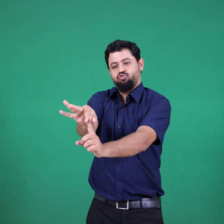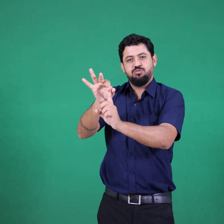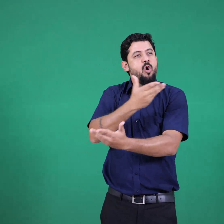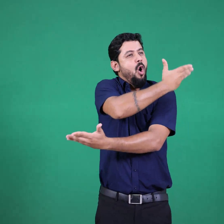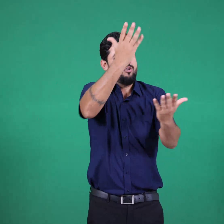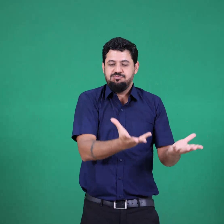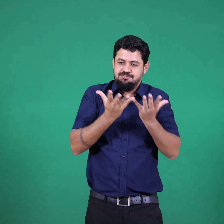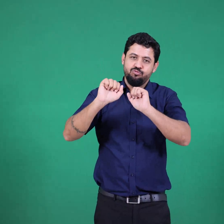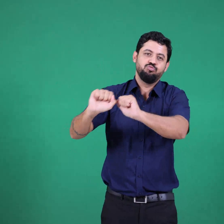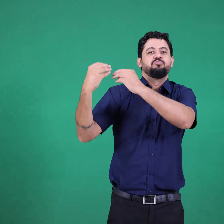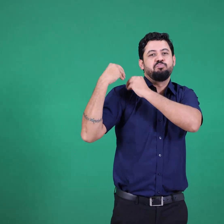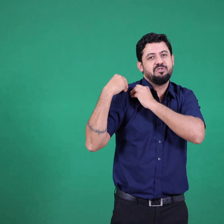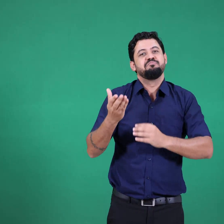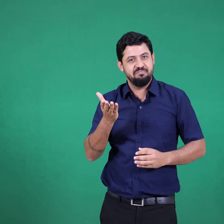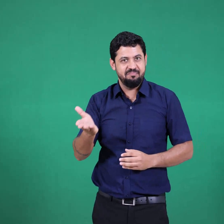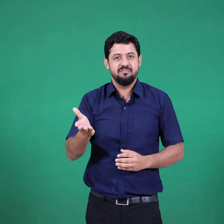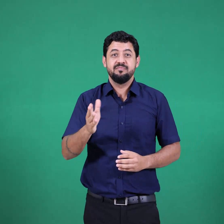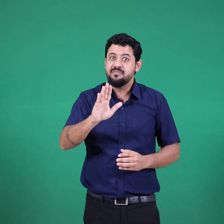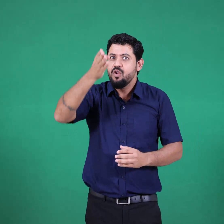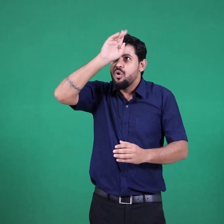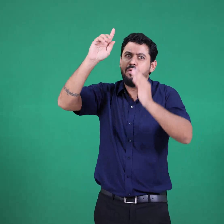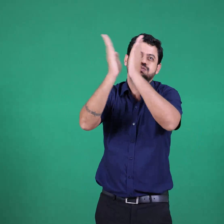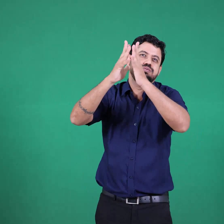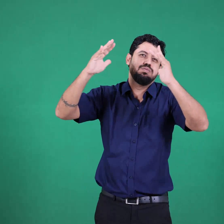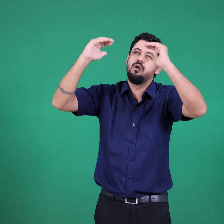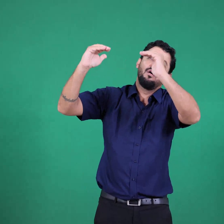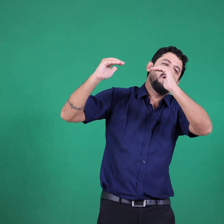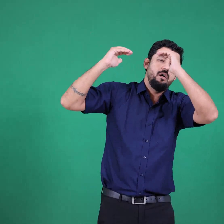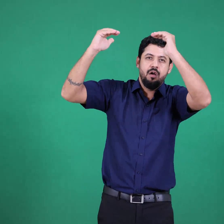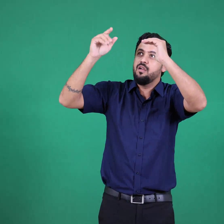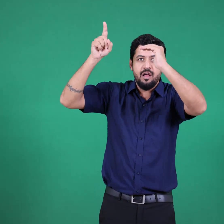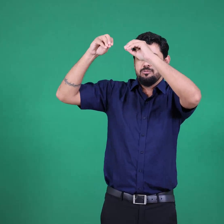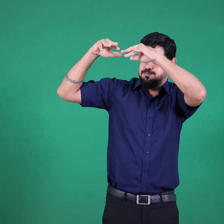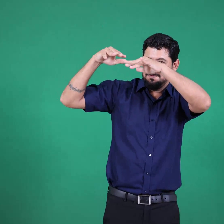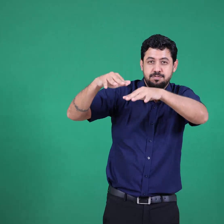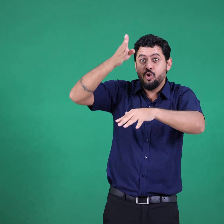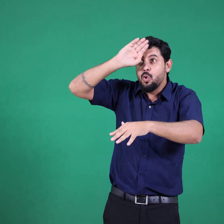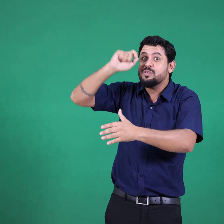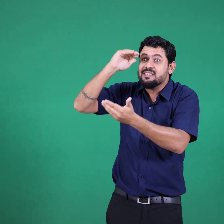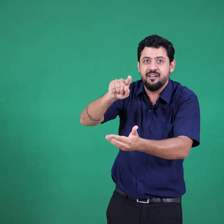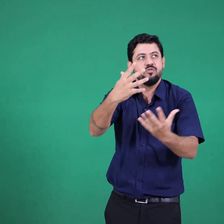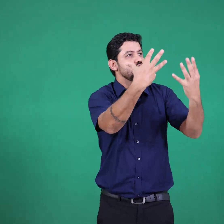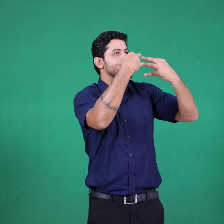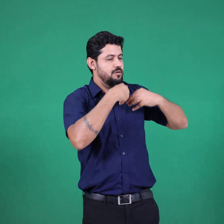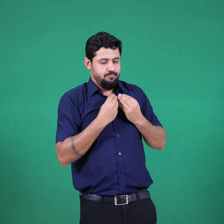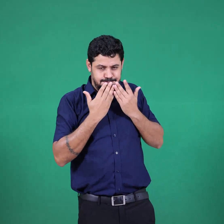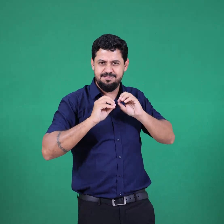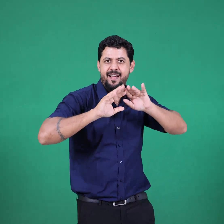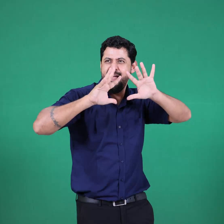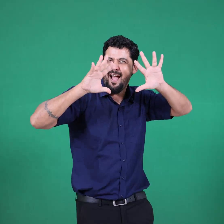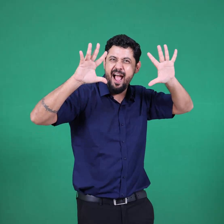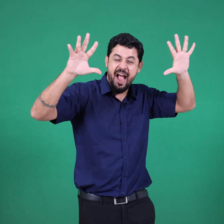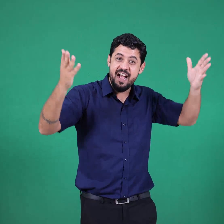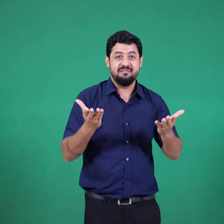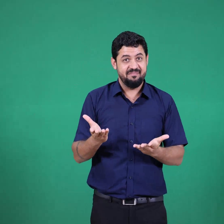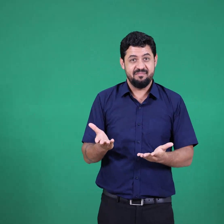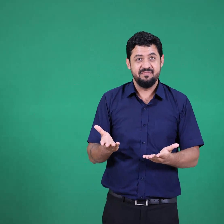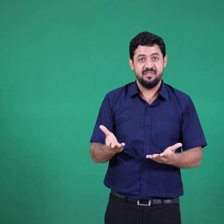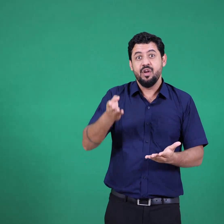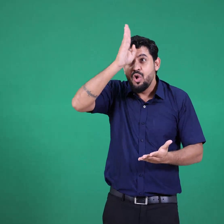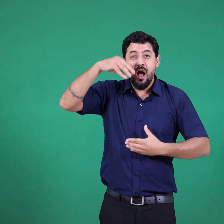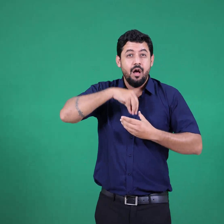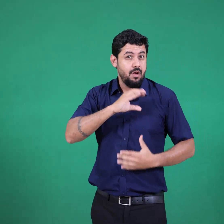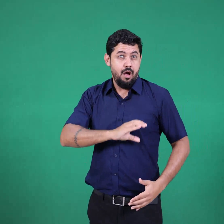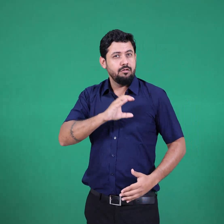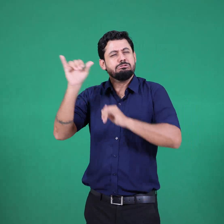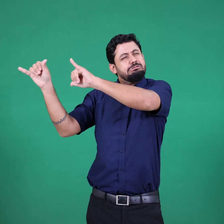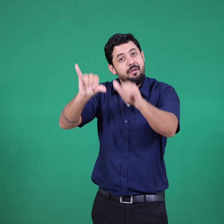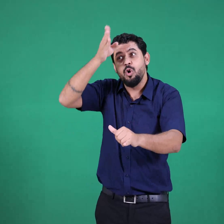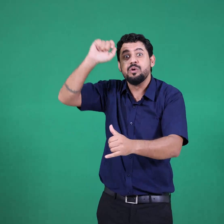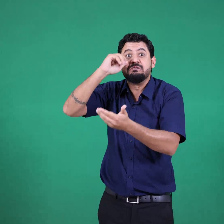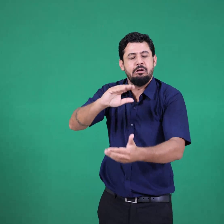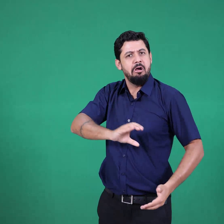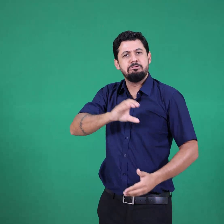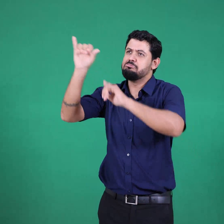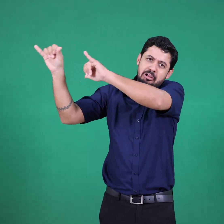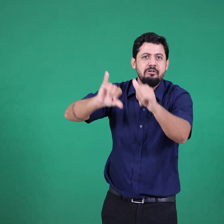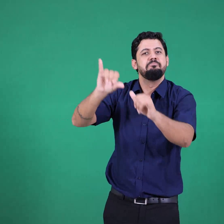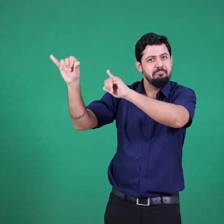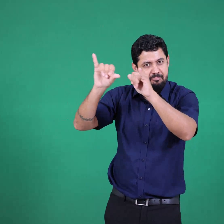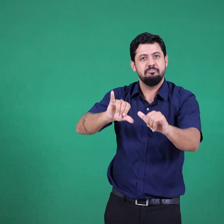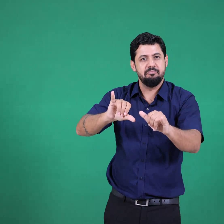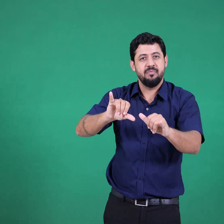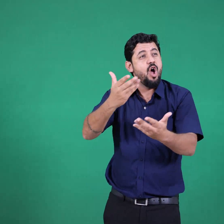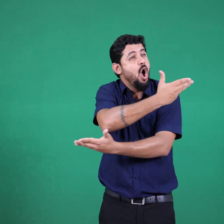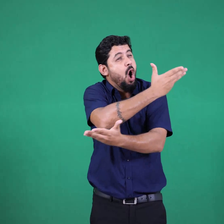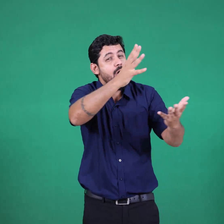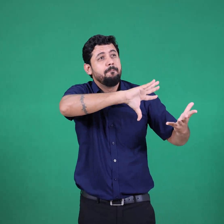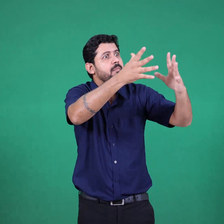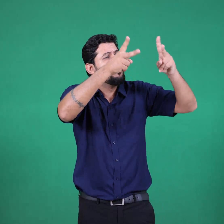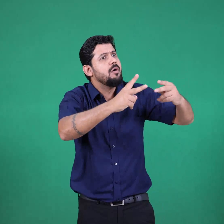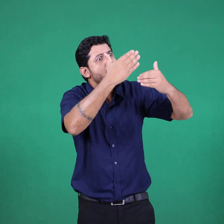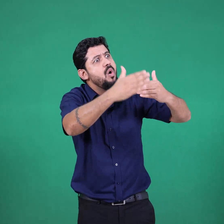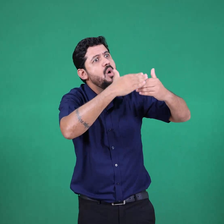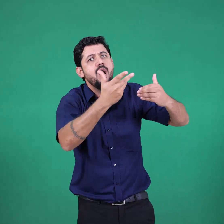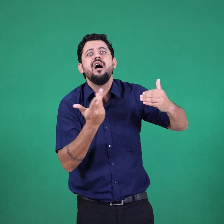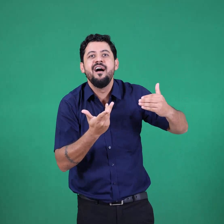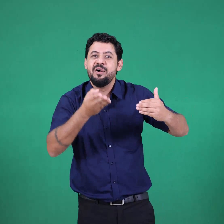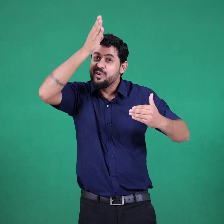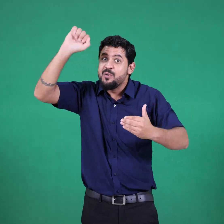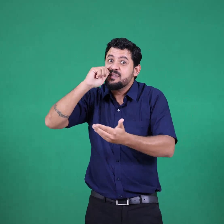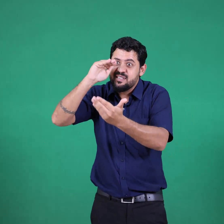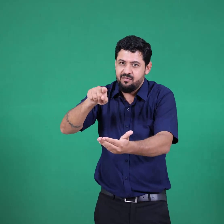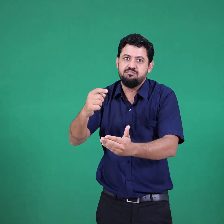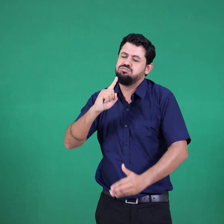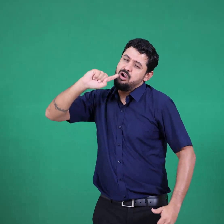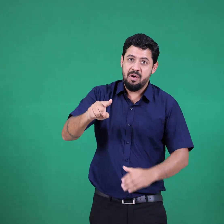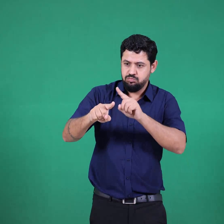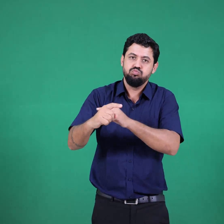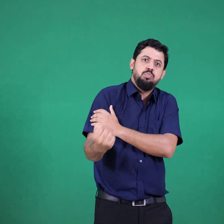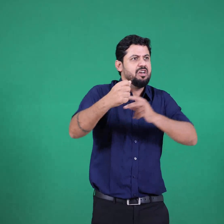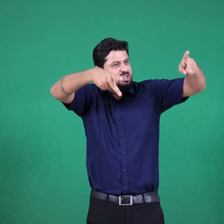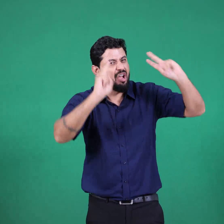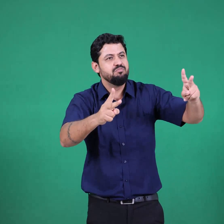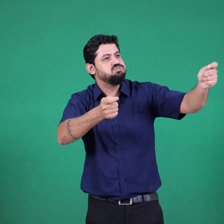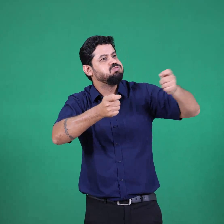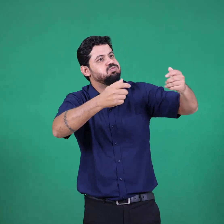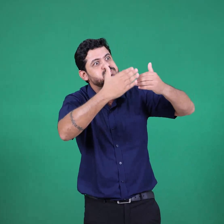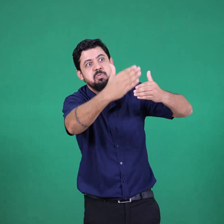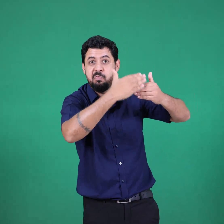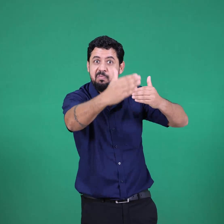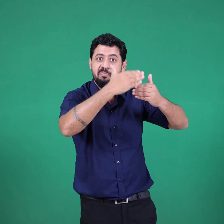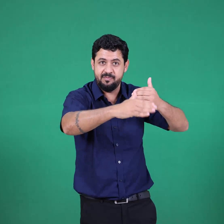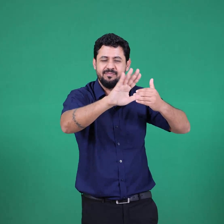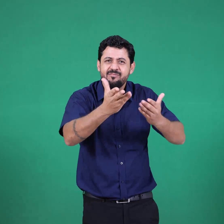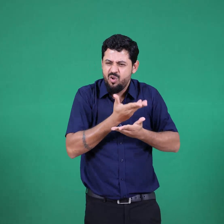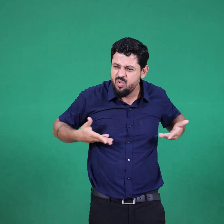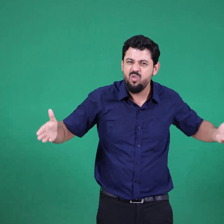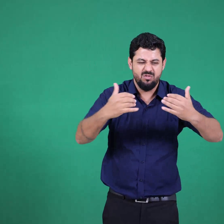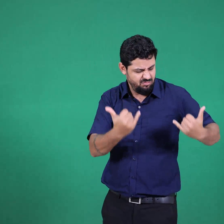The Son is the radiance of God's glory and the exact representation of His nature, upholding all things by His powerful word.